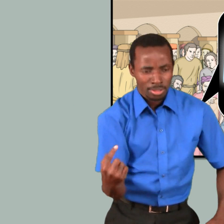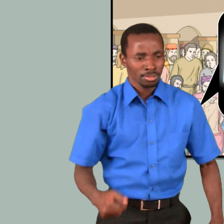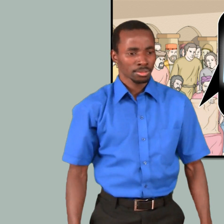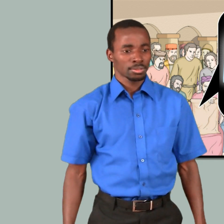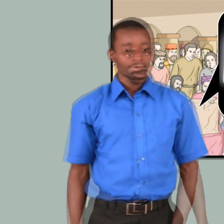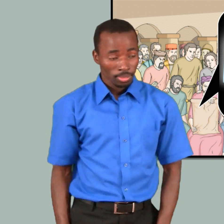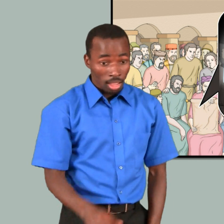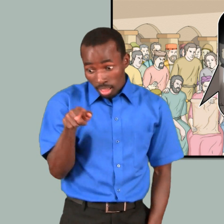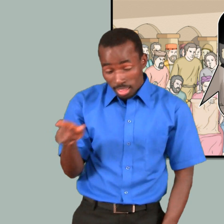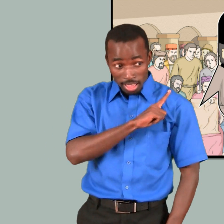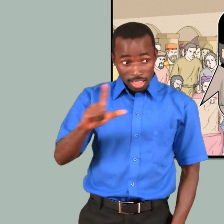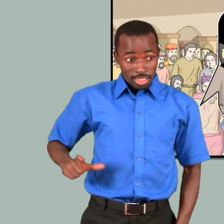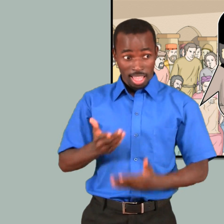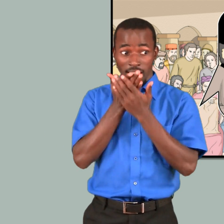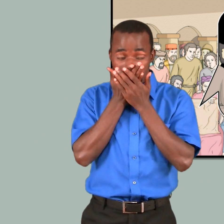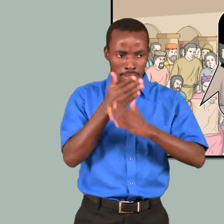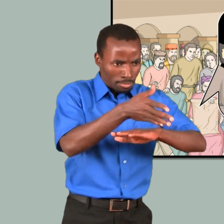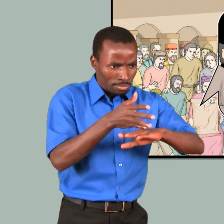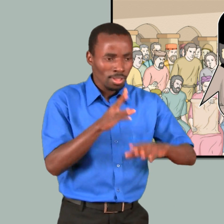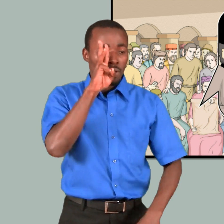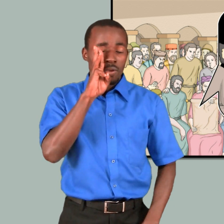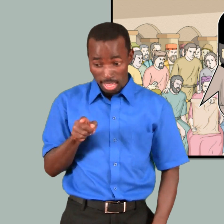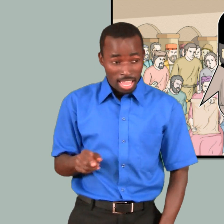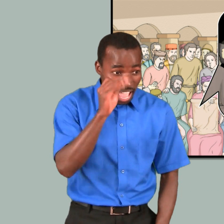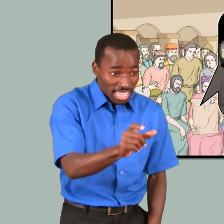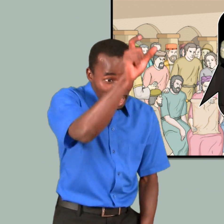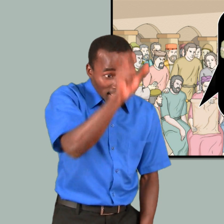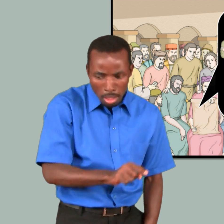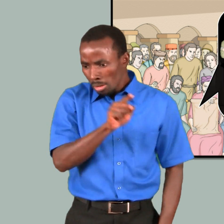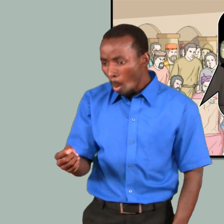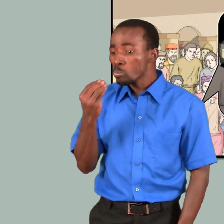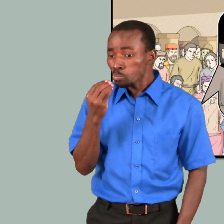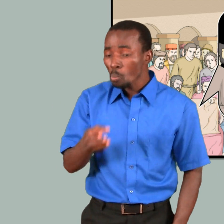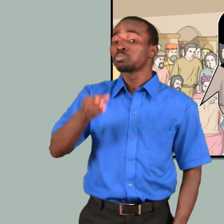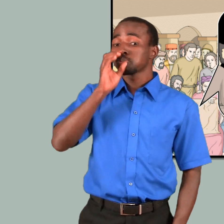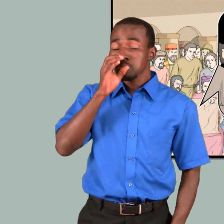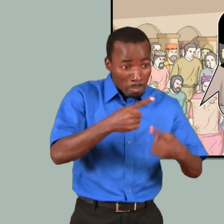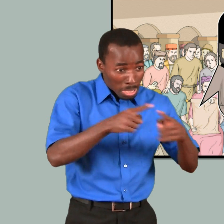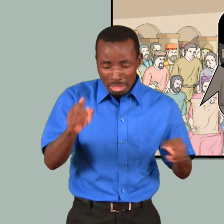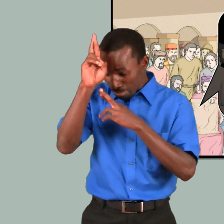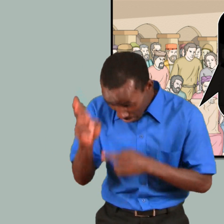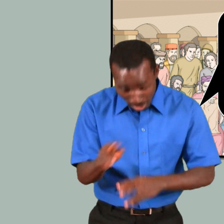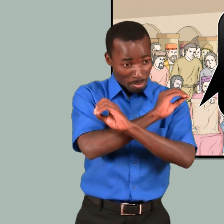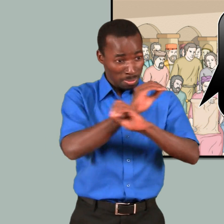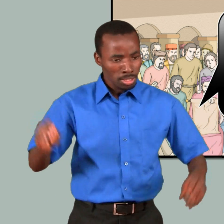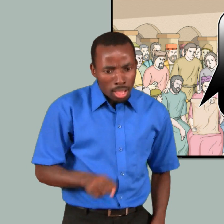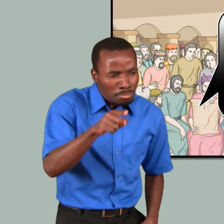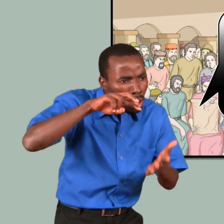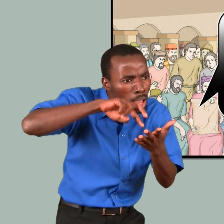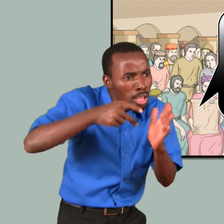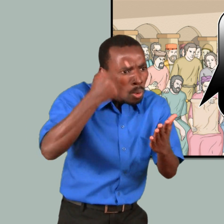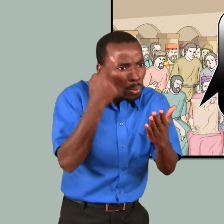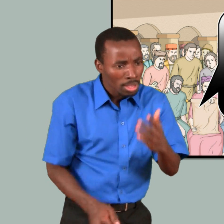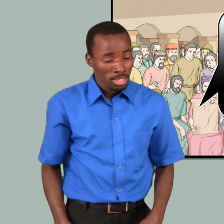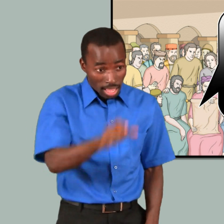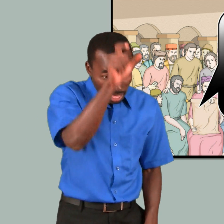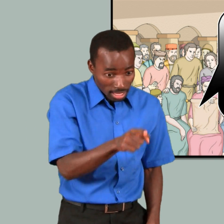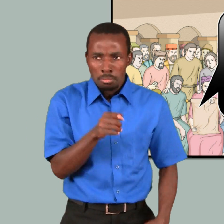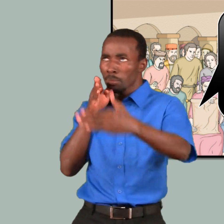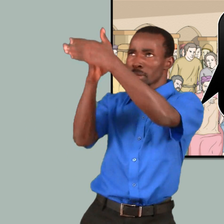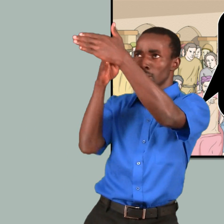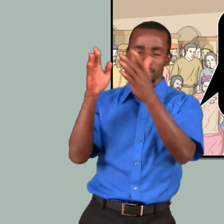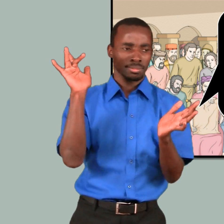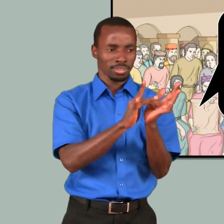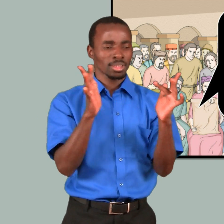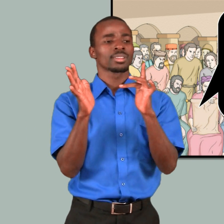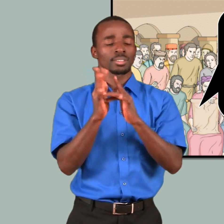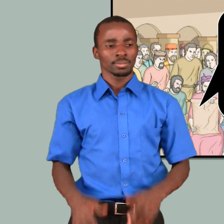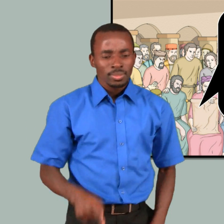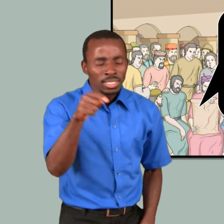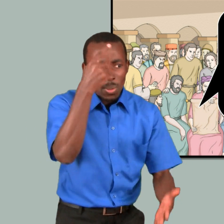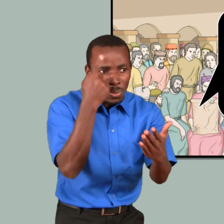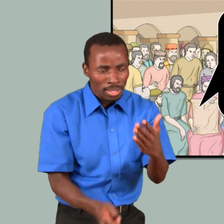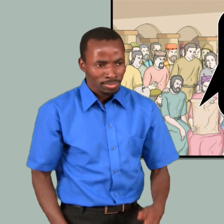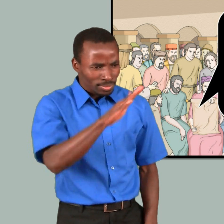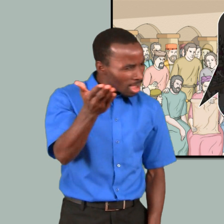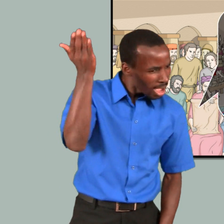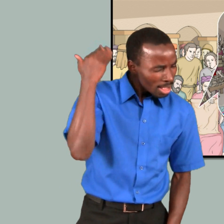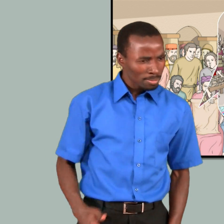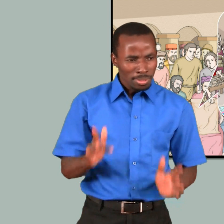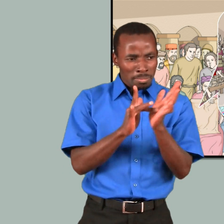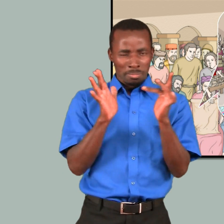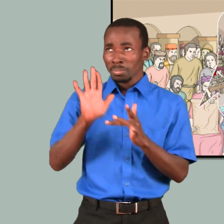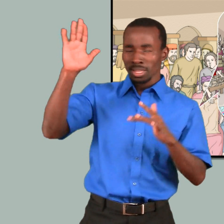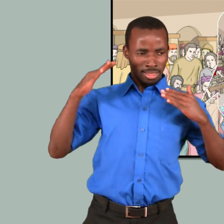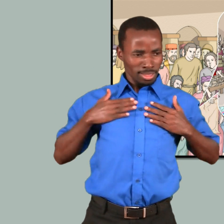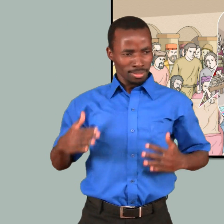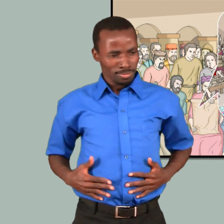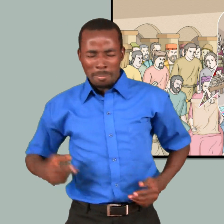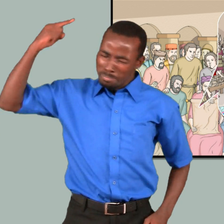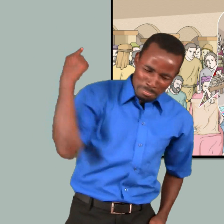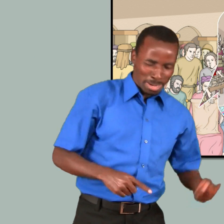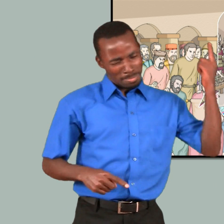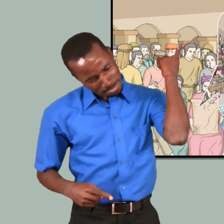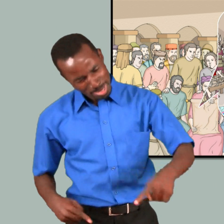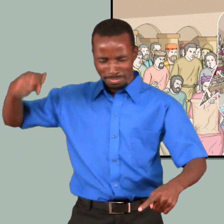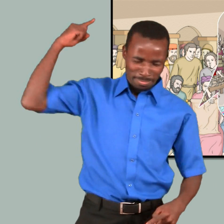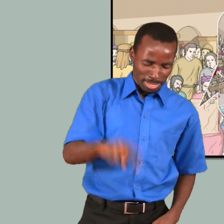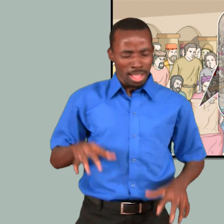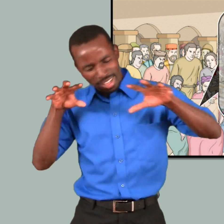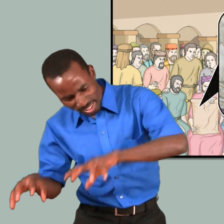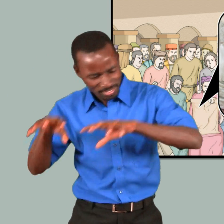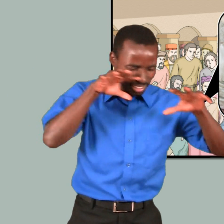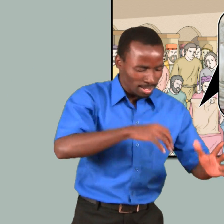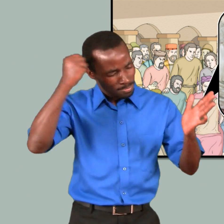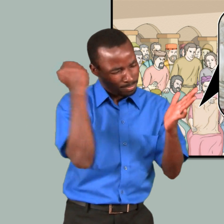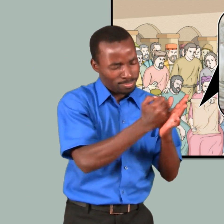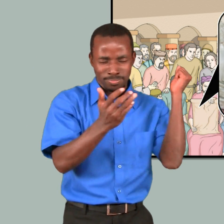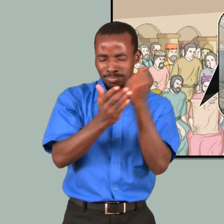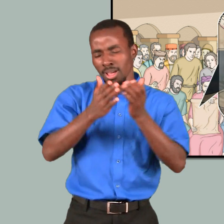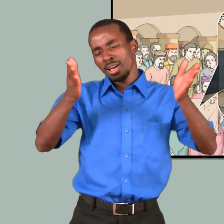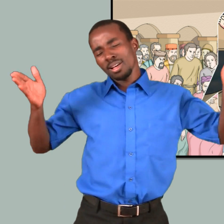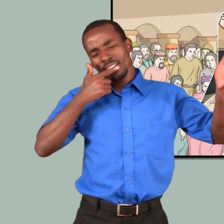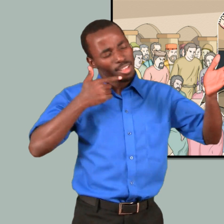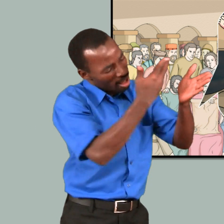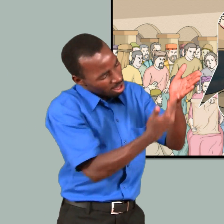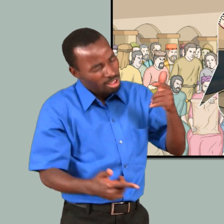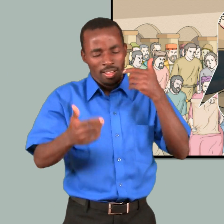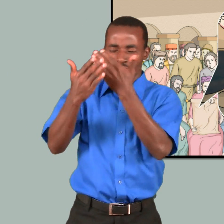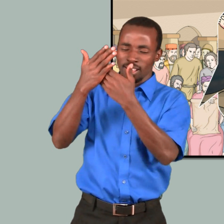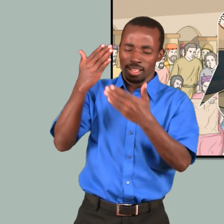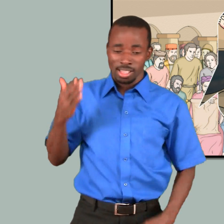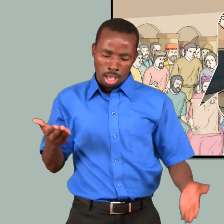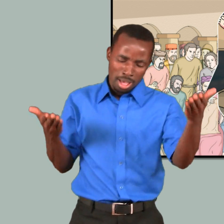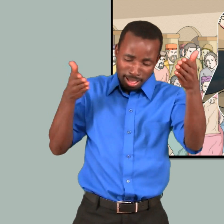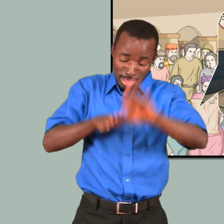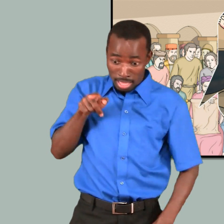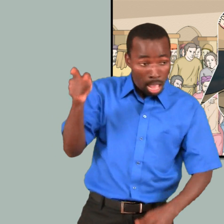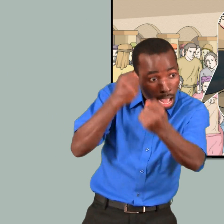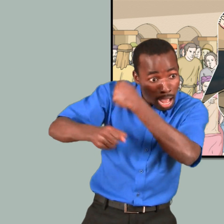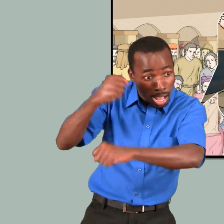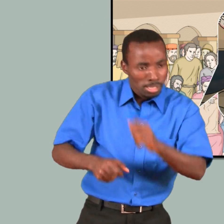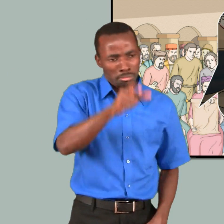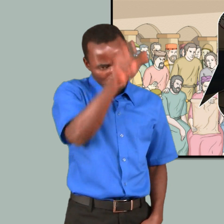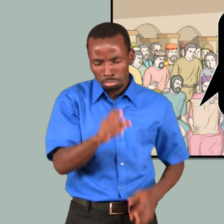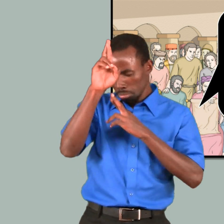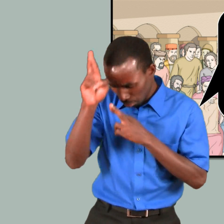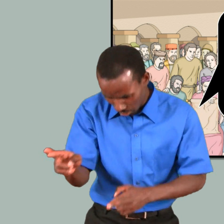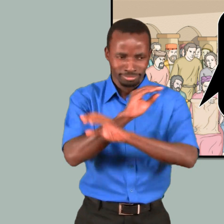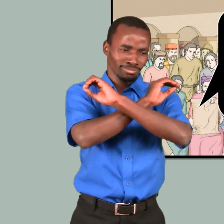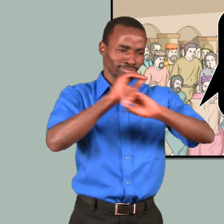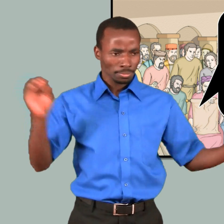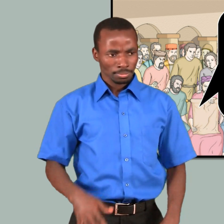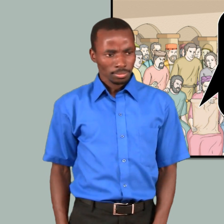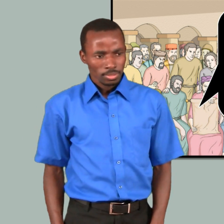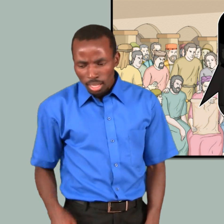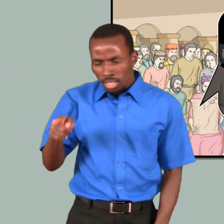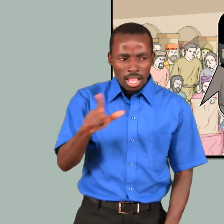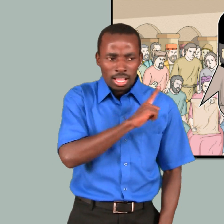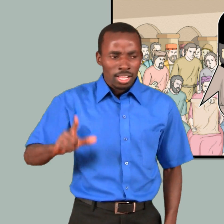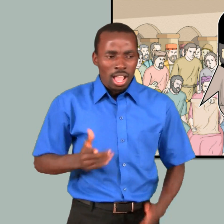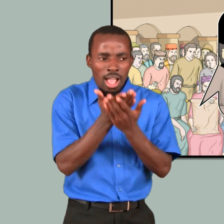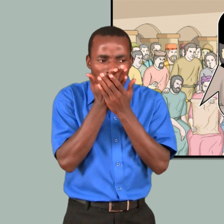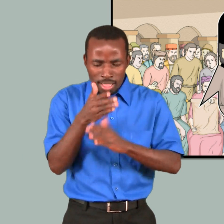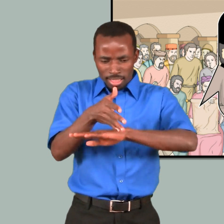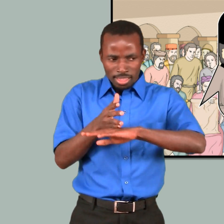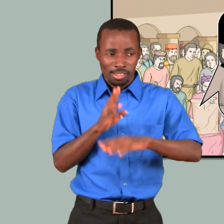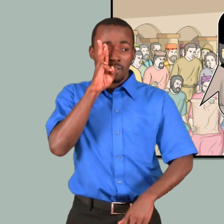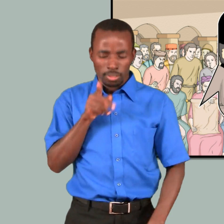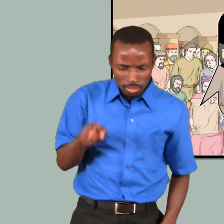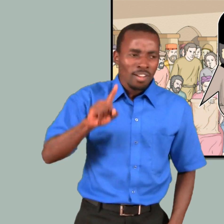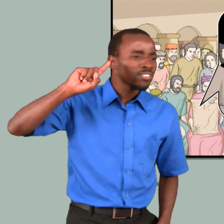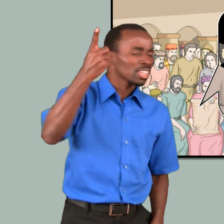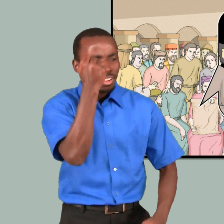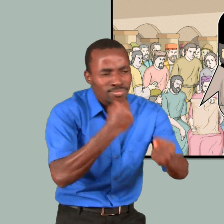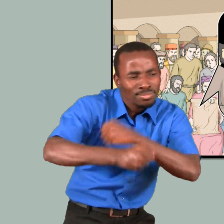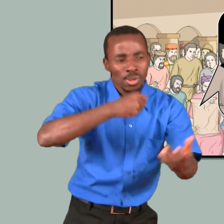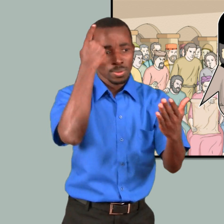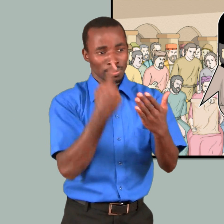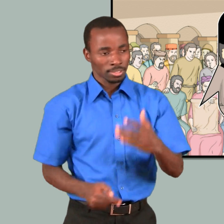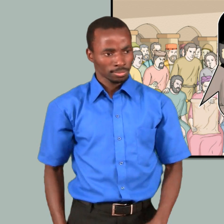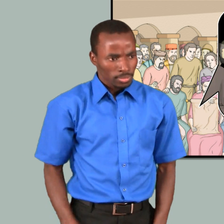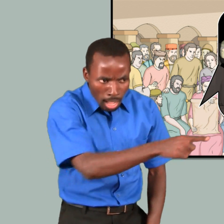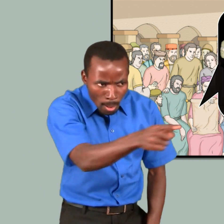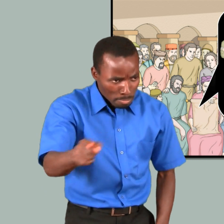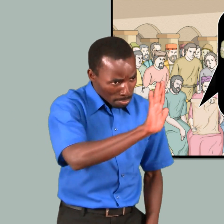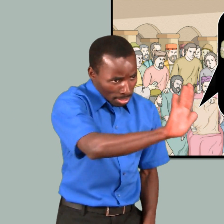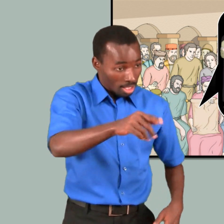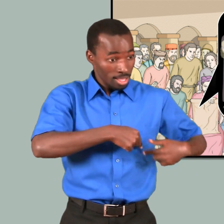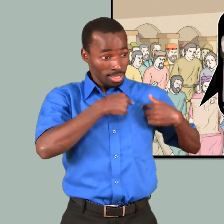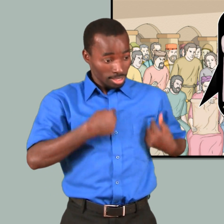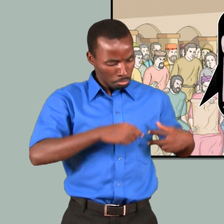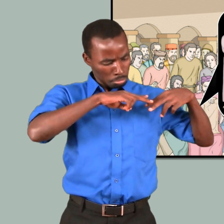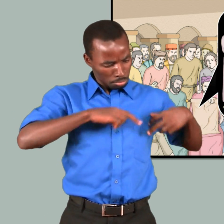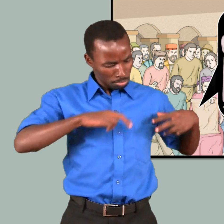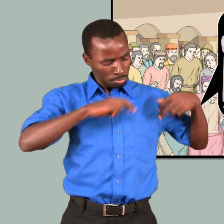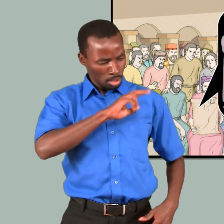Therefore, whoever eats the bread or drinks the cup of the Lord in an unworthy manner will be guilty of sinning against the body and blood of the Lord.